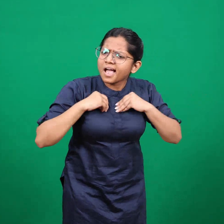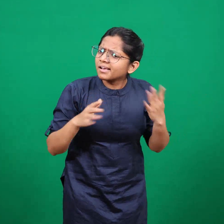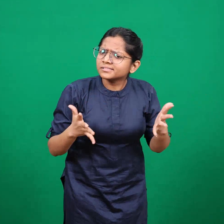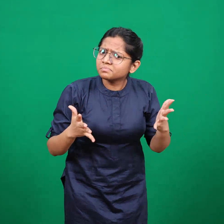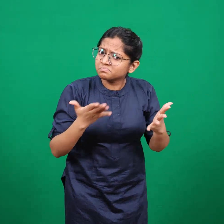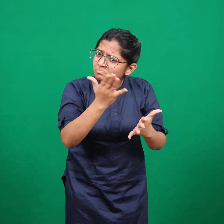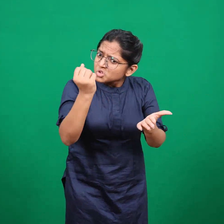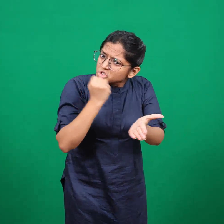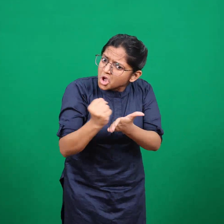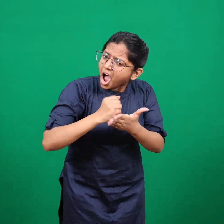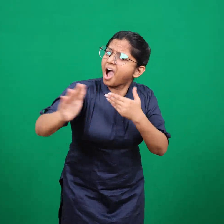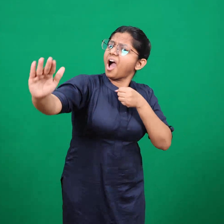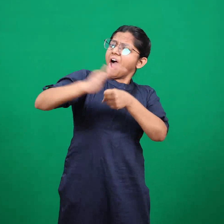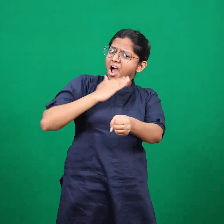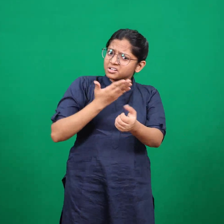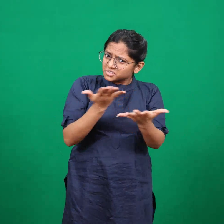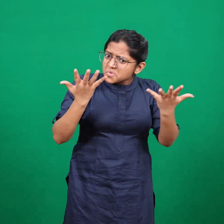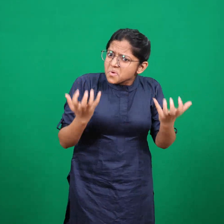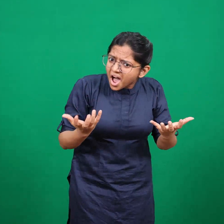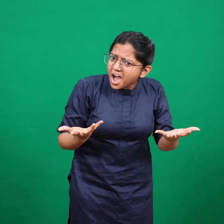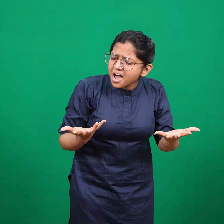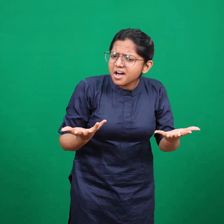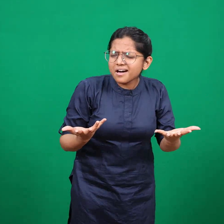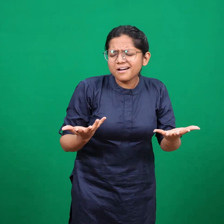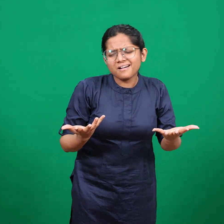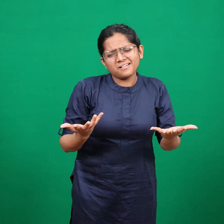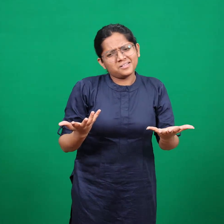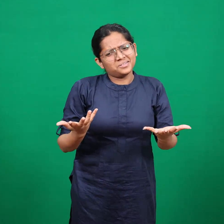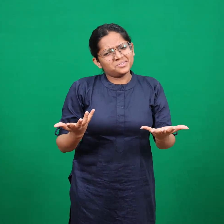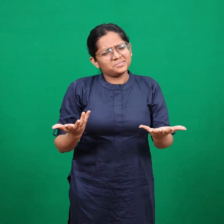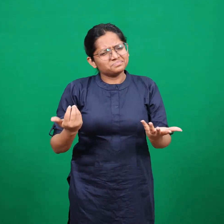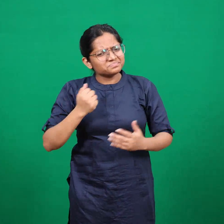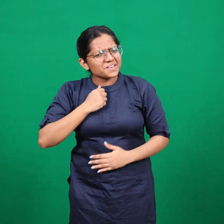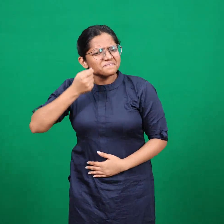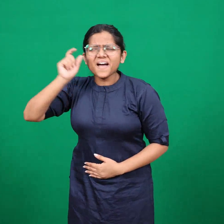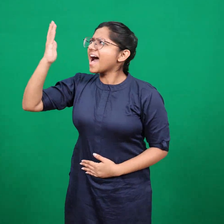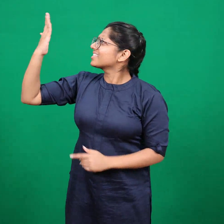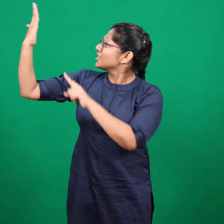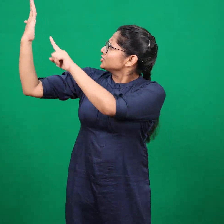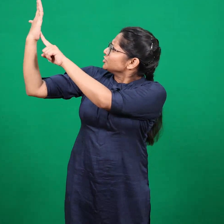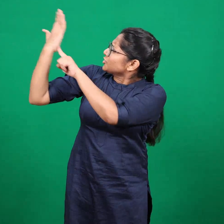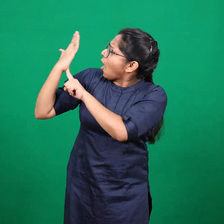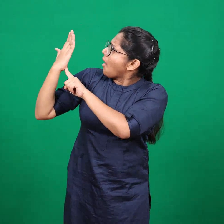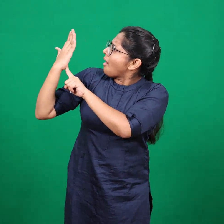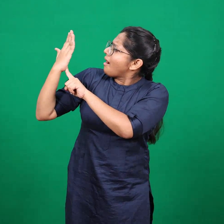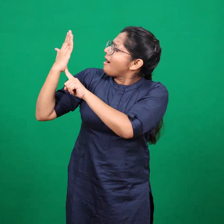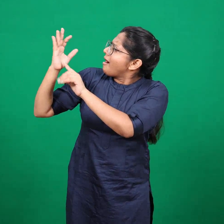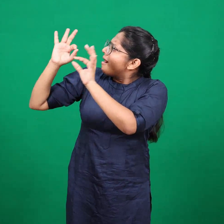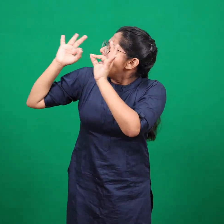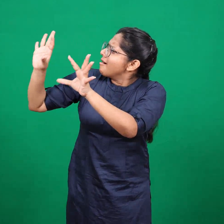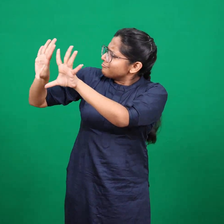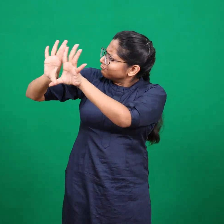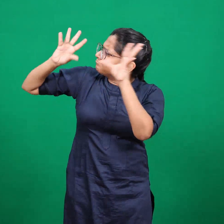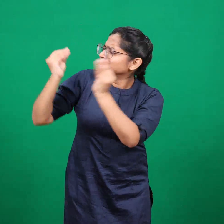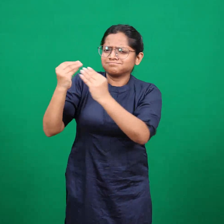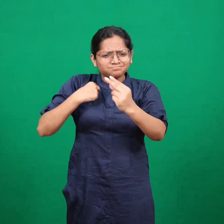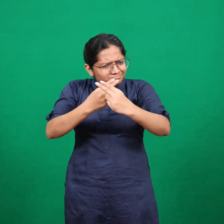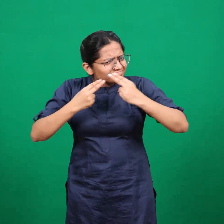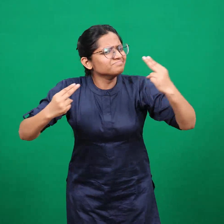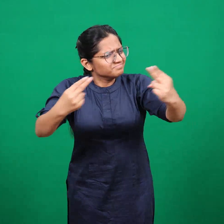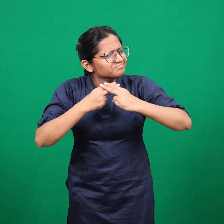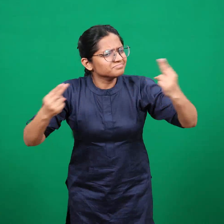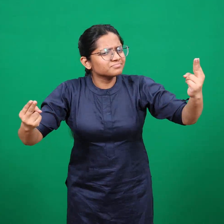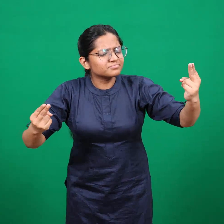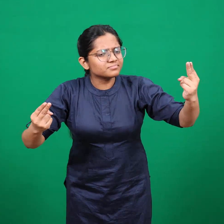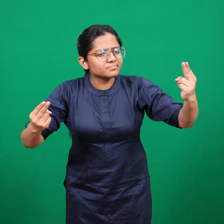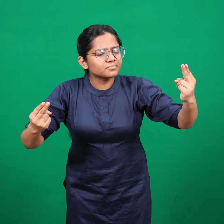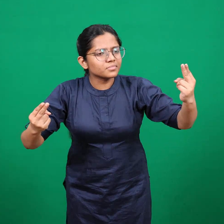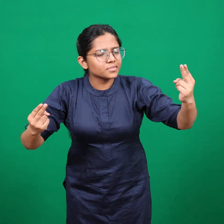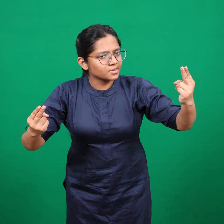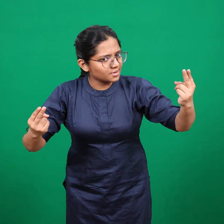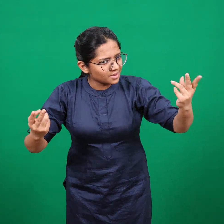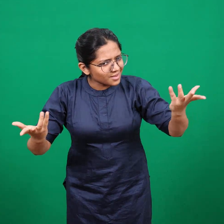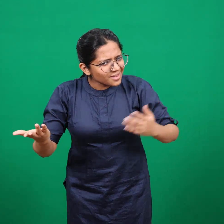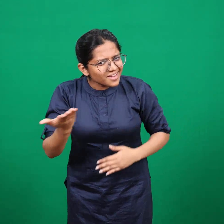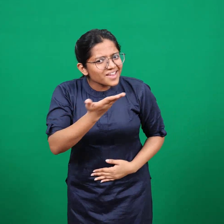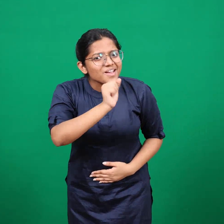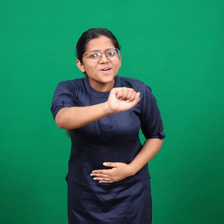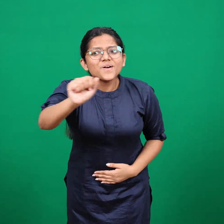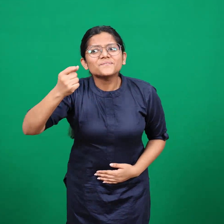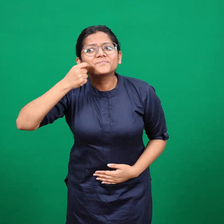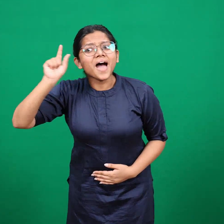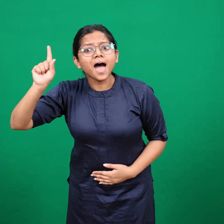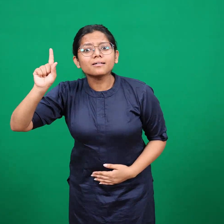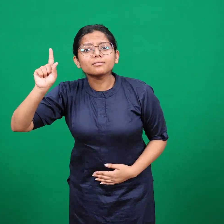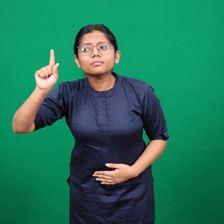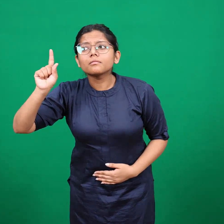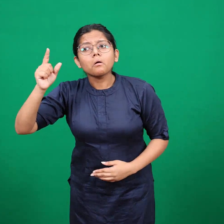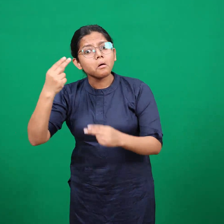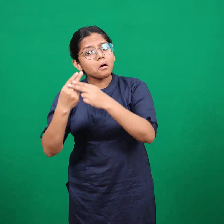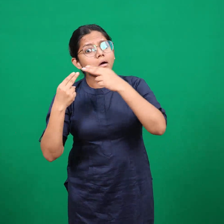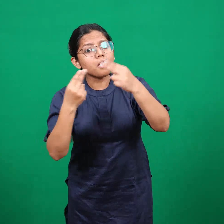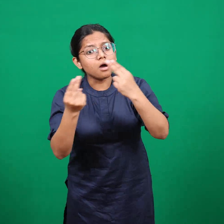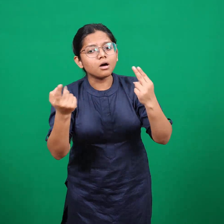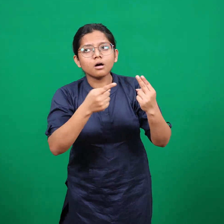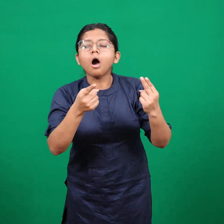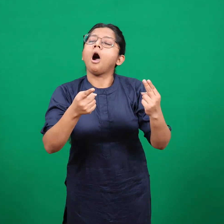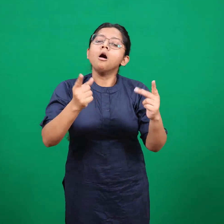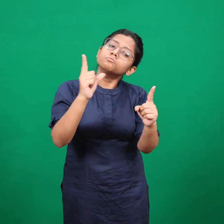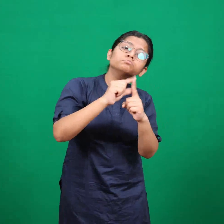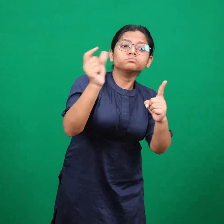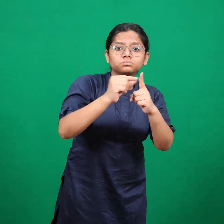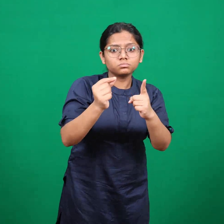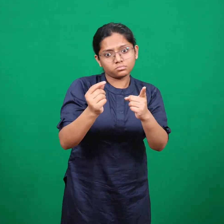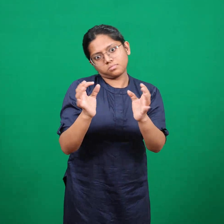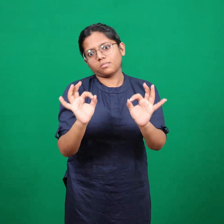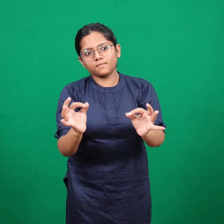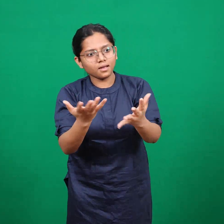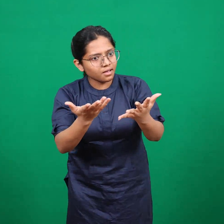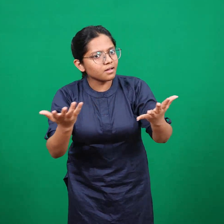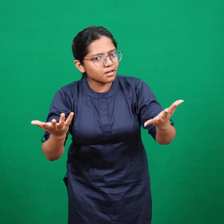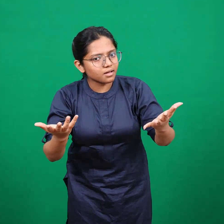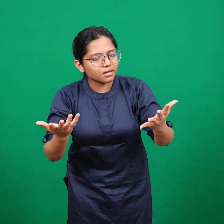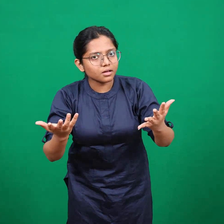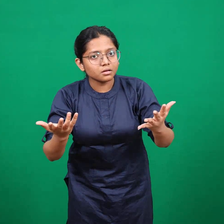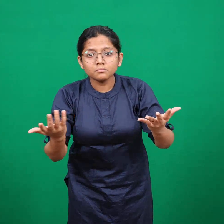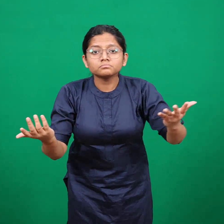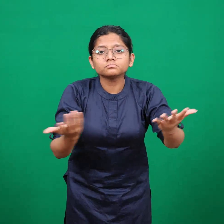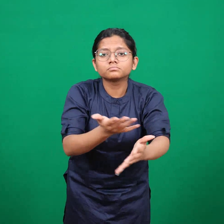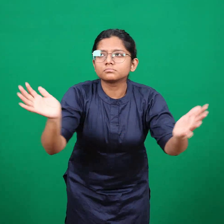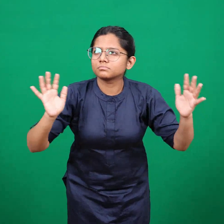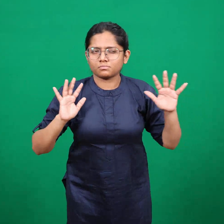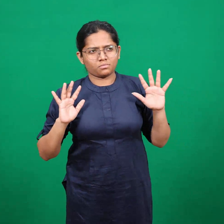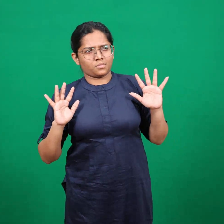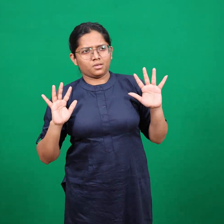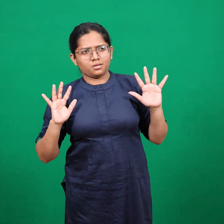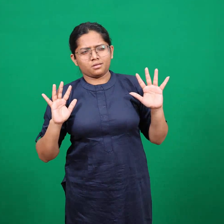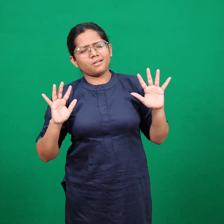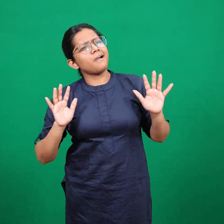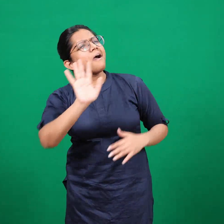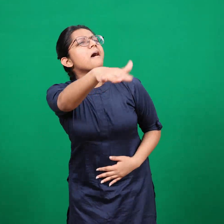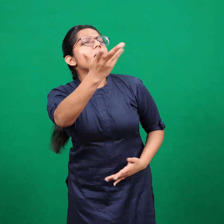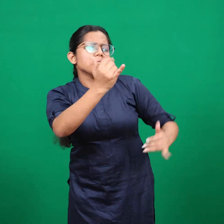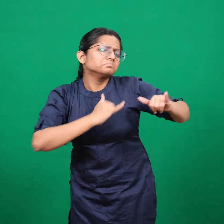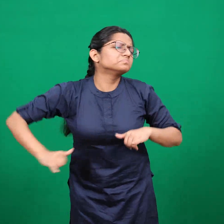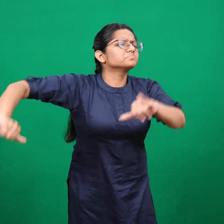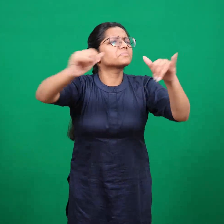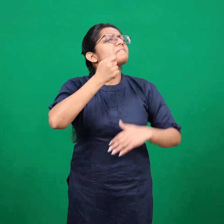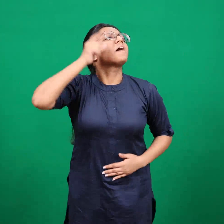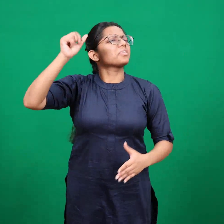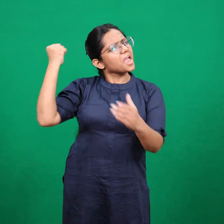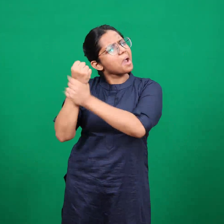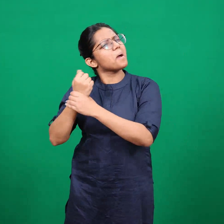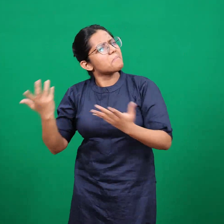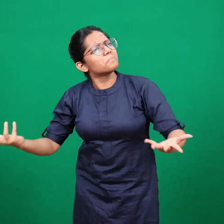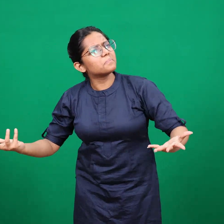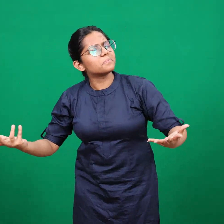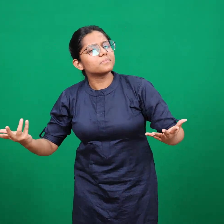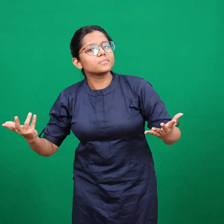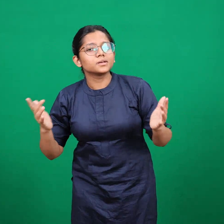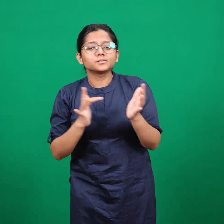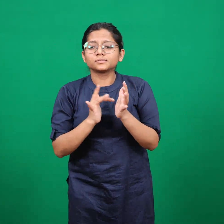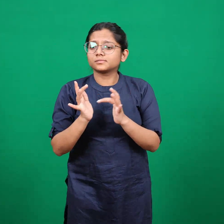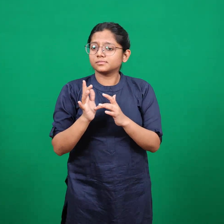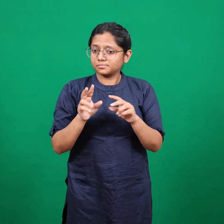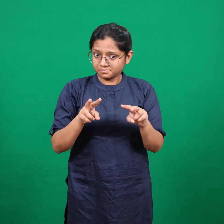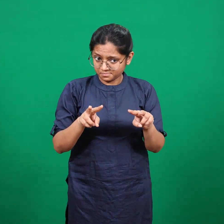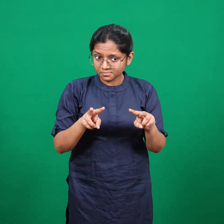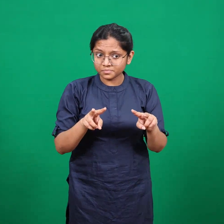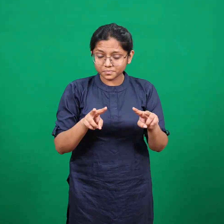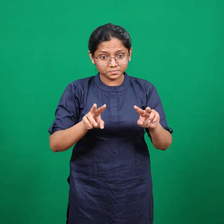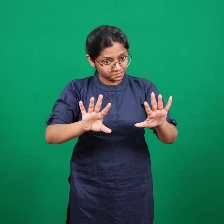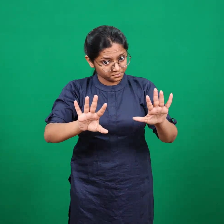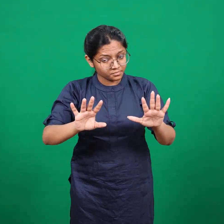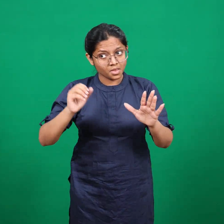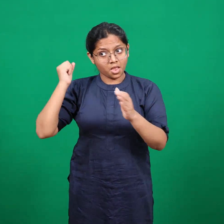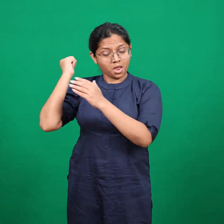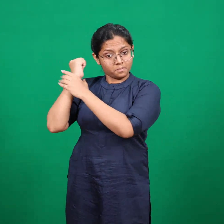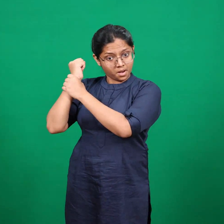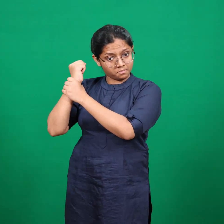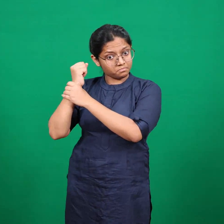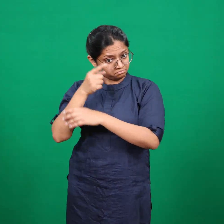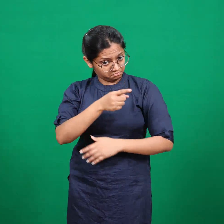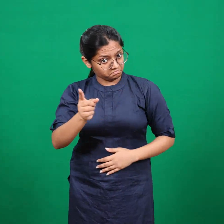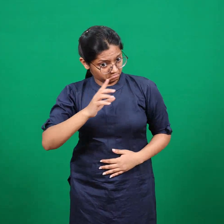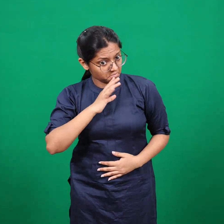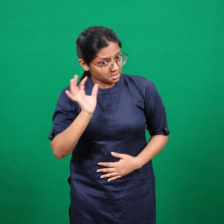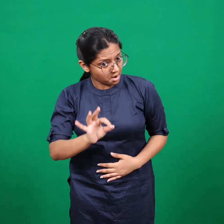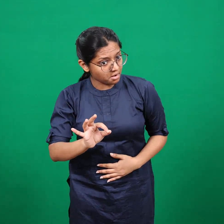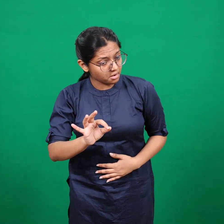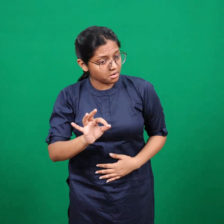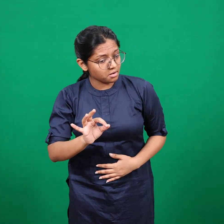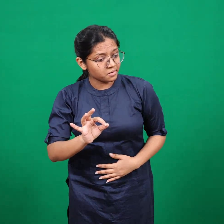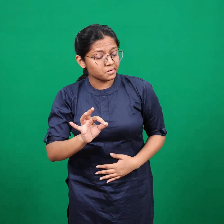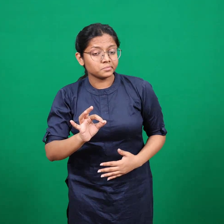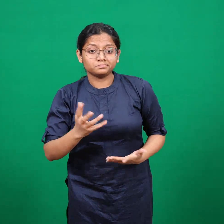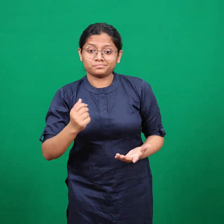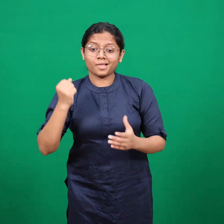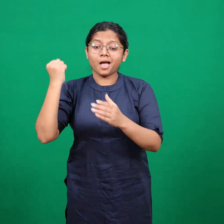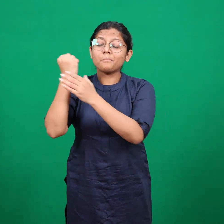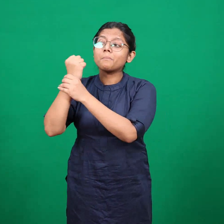I speak of what I have seen in the presence of the Father, and you do what you have heard from your father." "Abraham is our father," they replied.